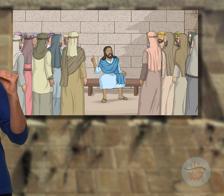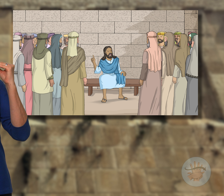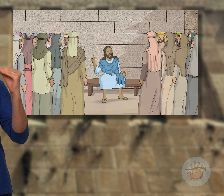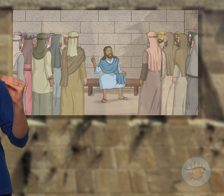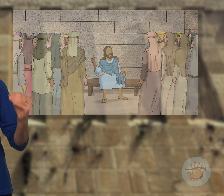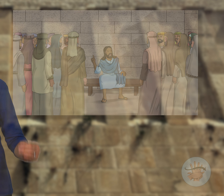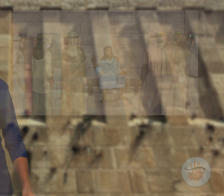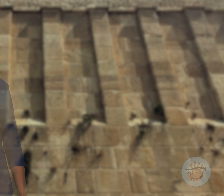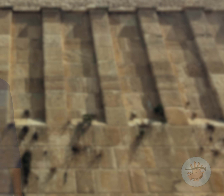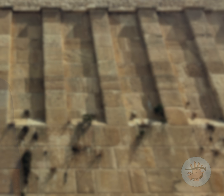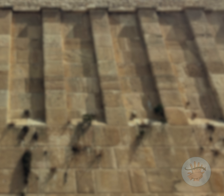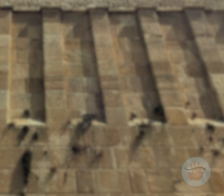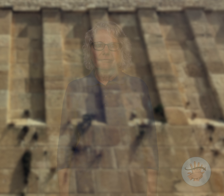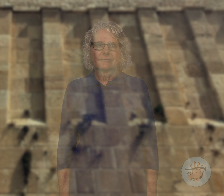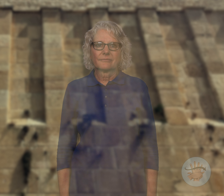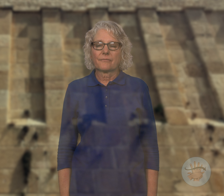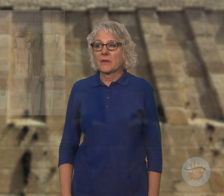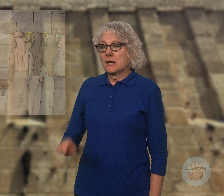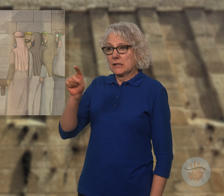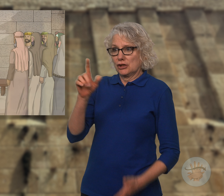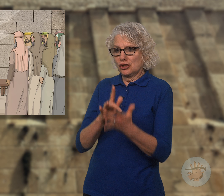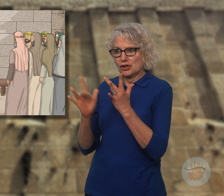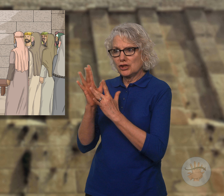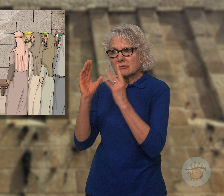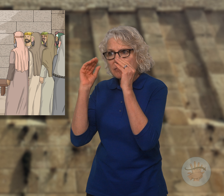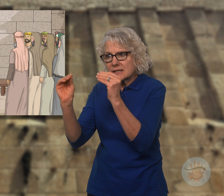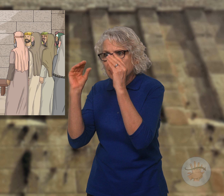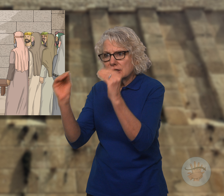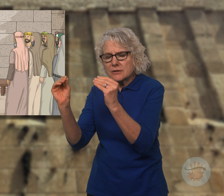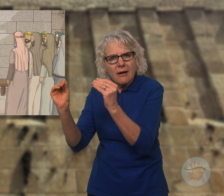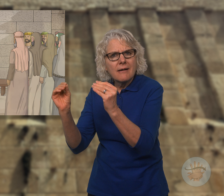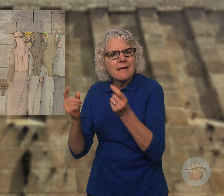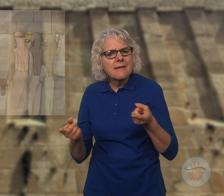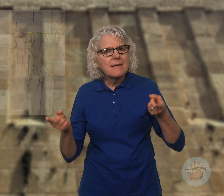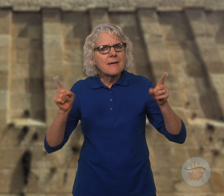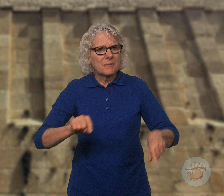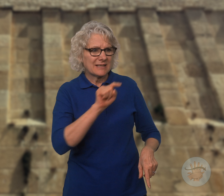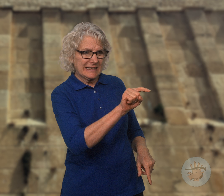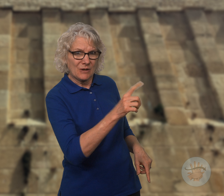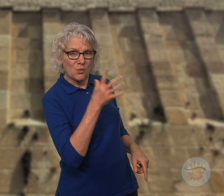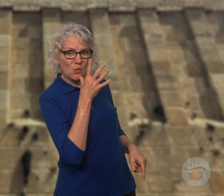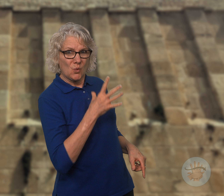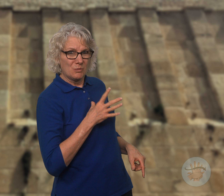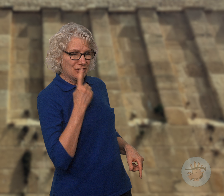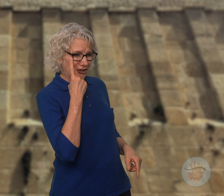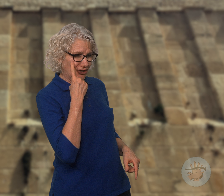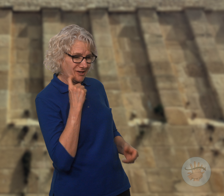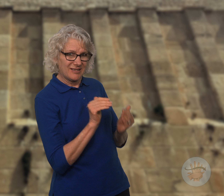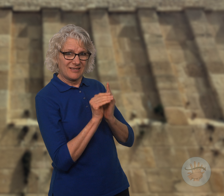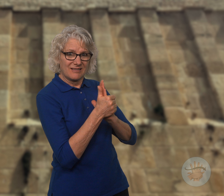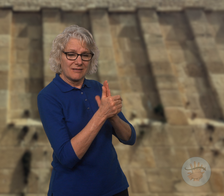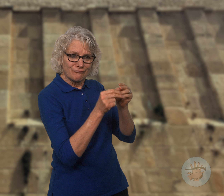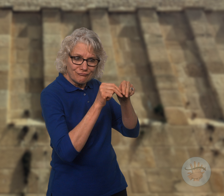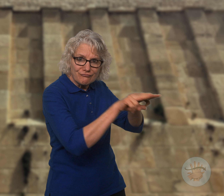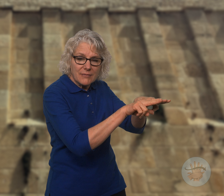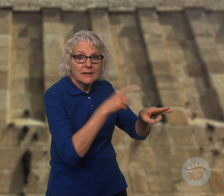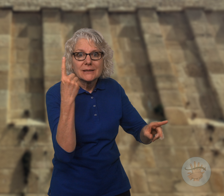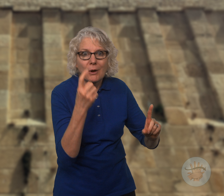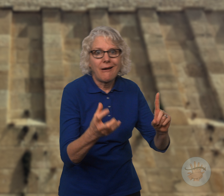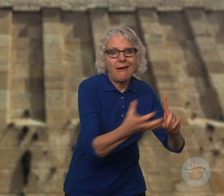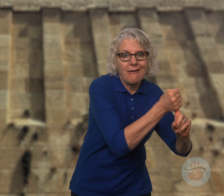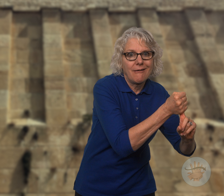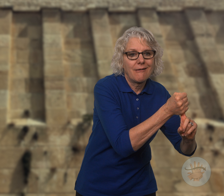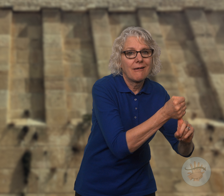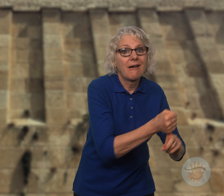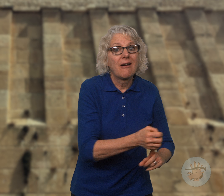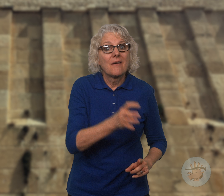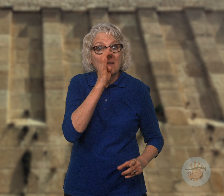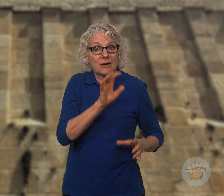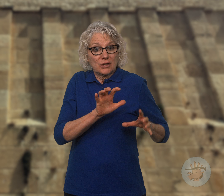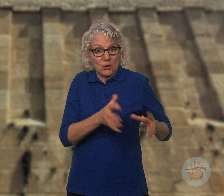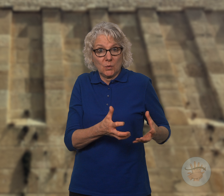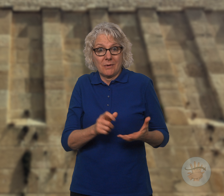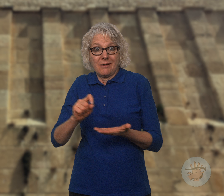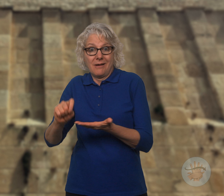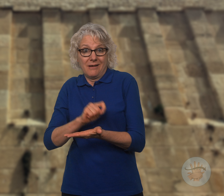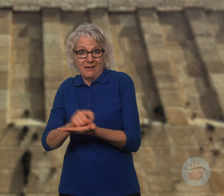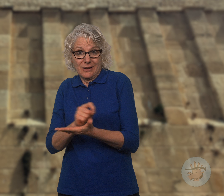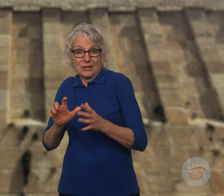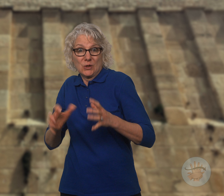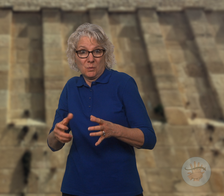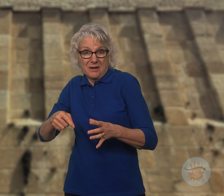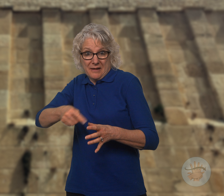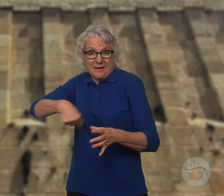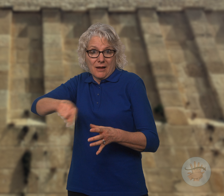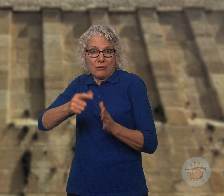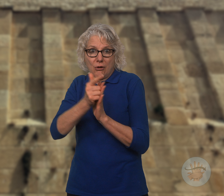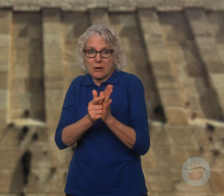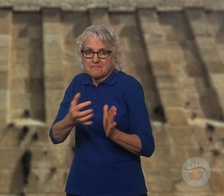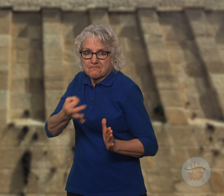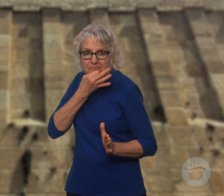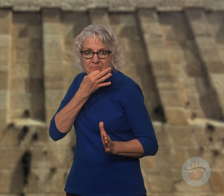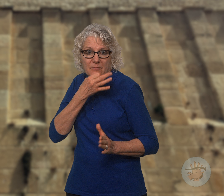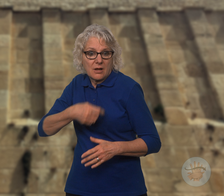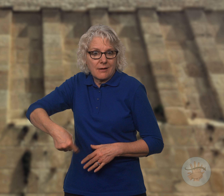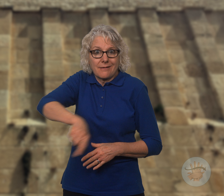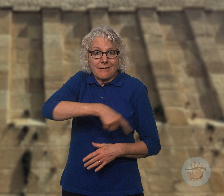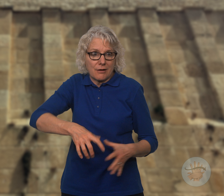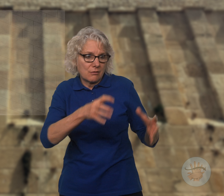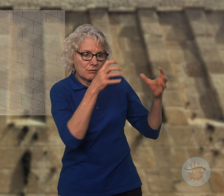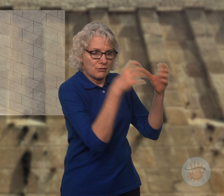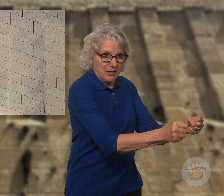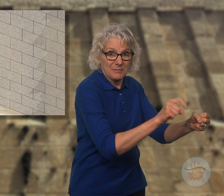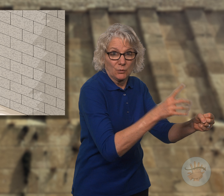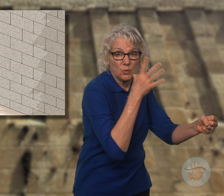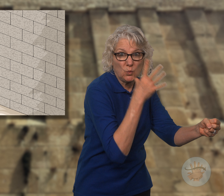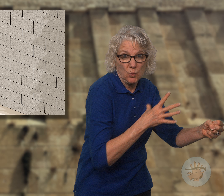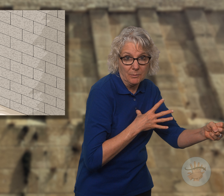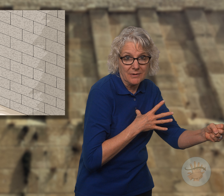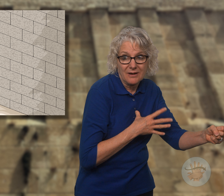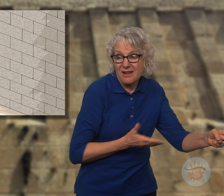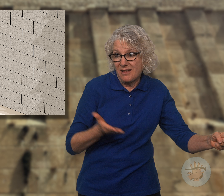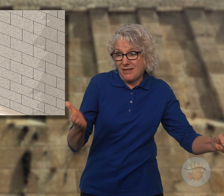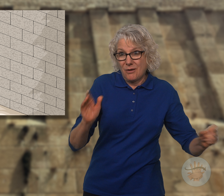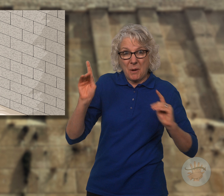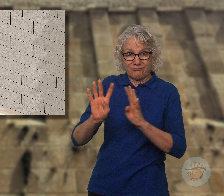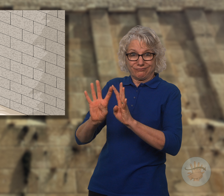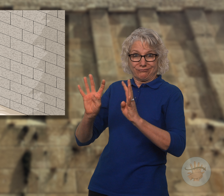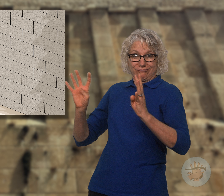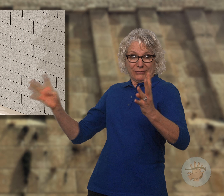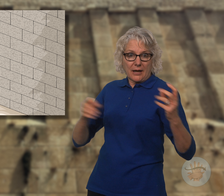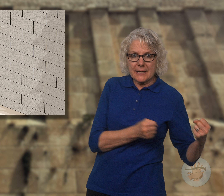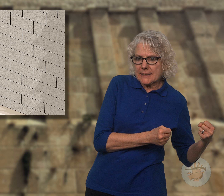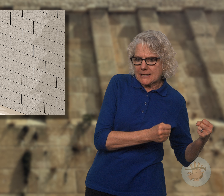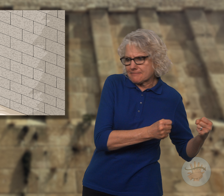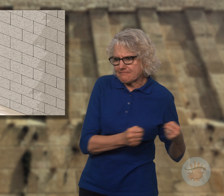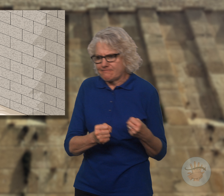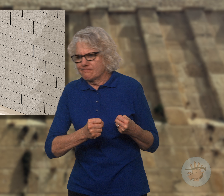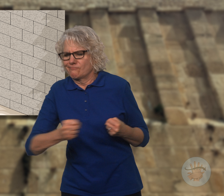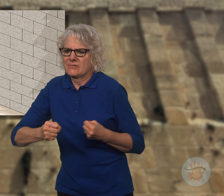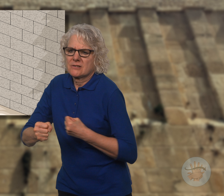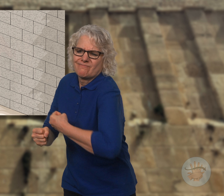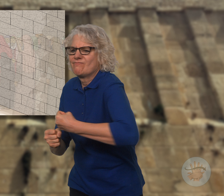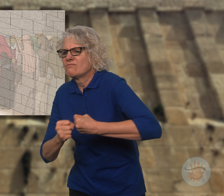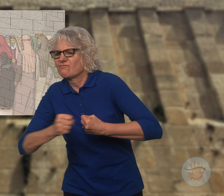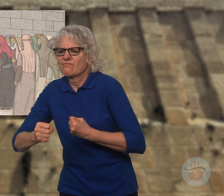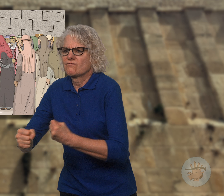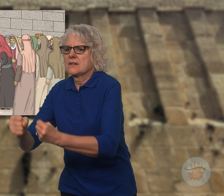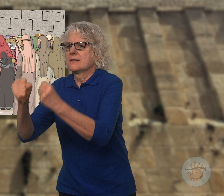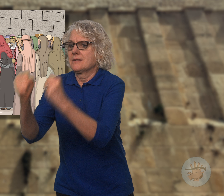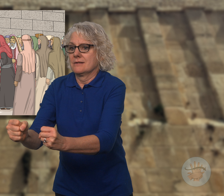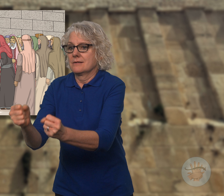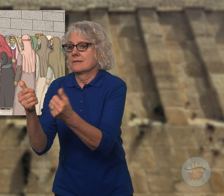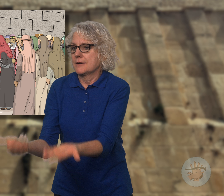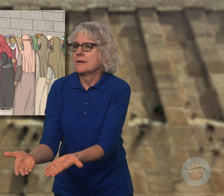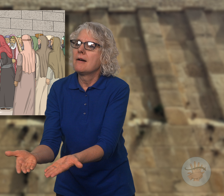The scribes and Pharisees, however, brought to Him a woman caught in adultery.